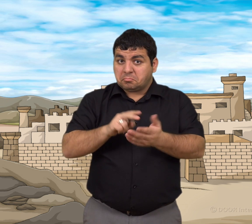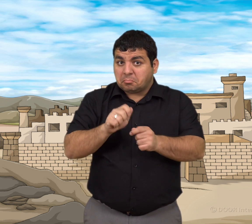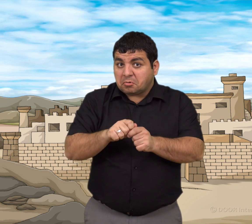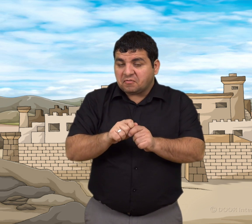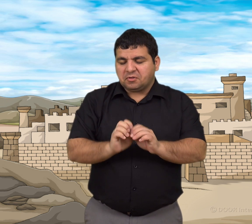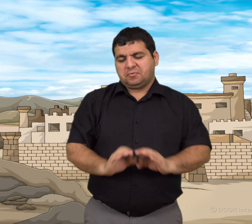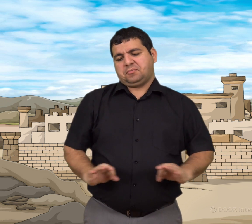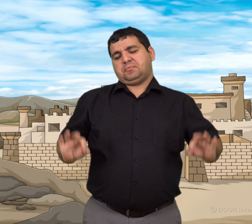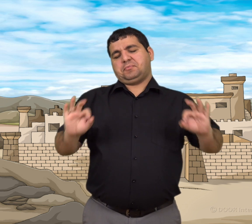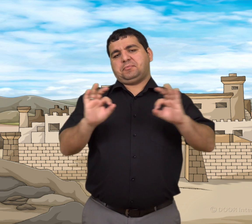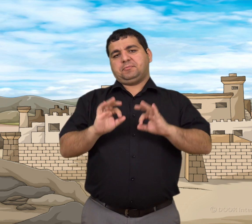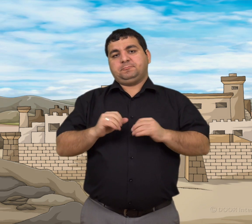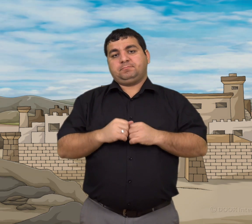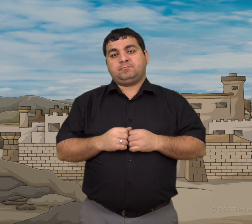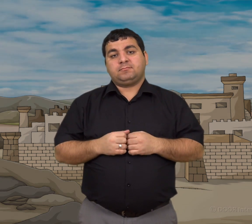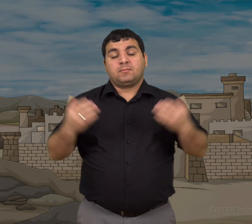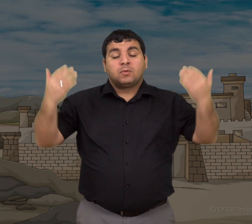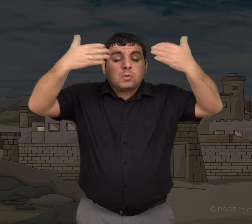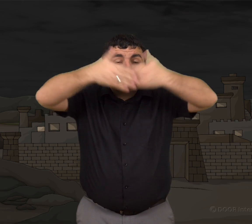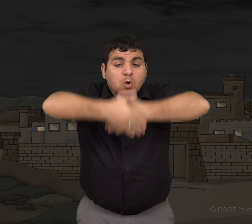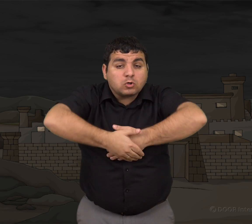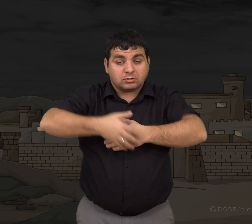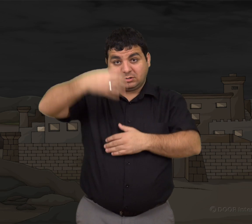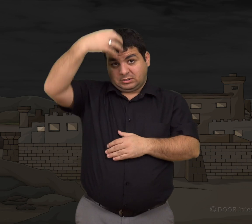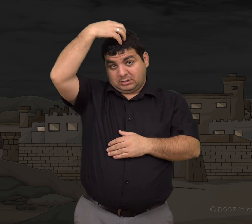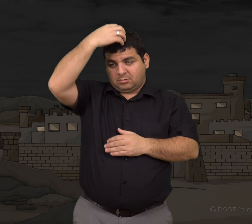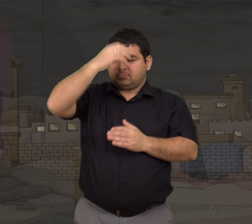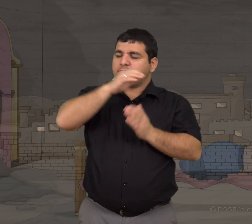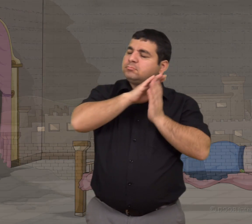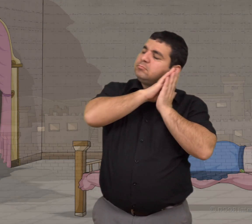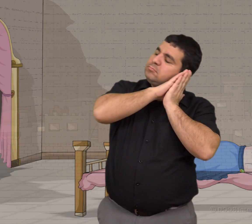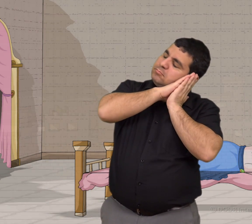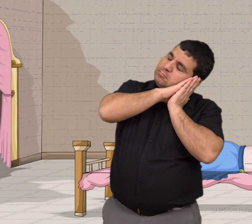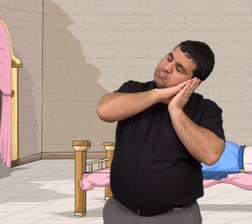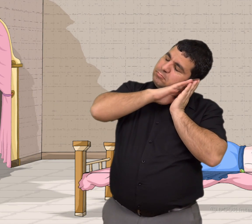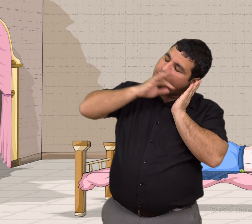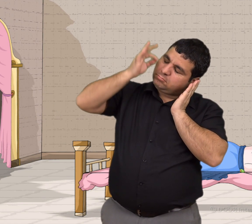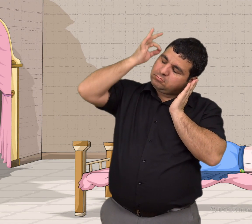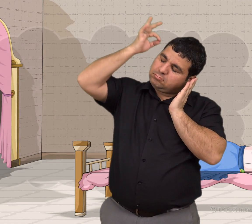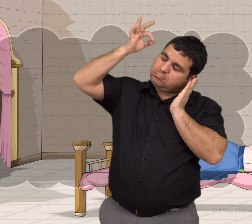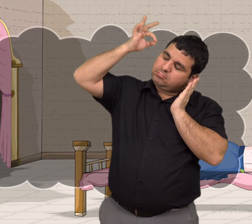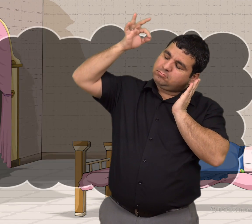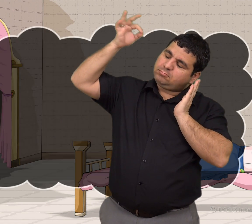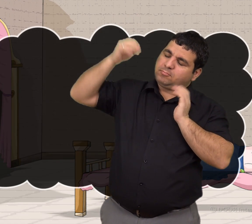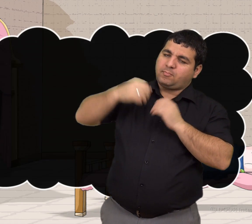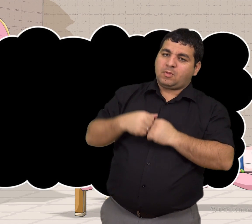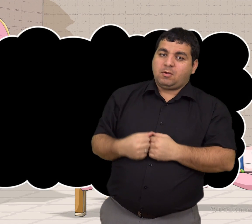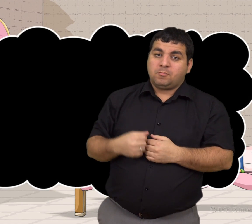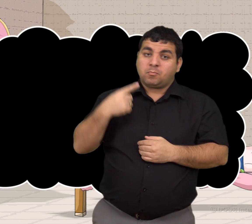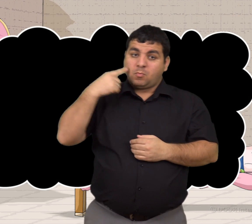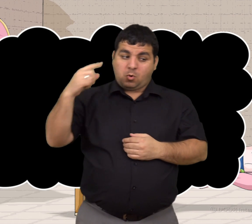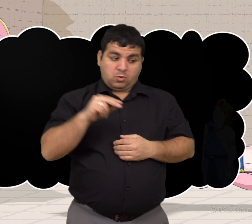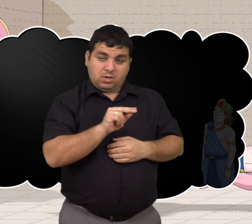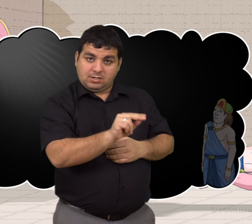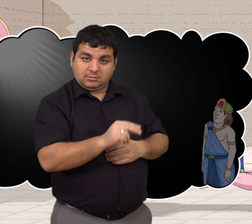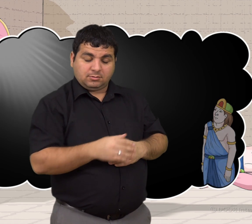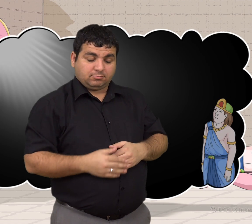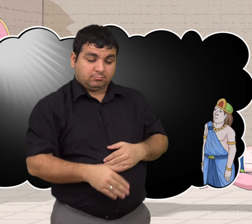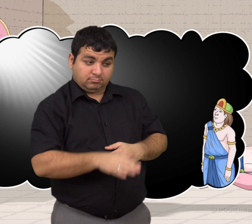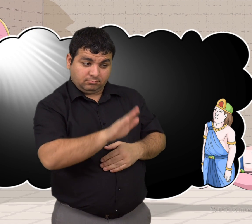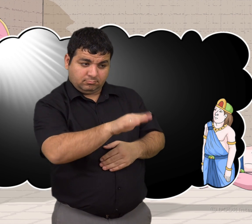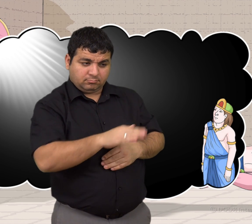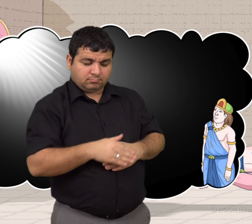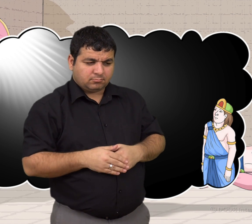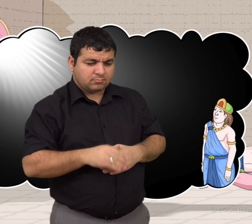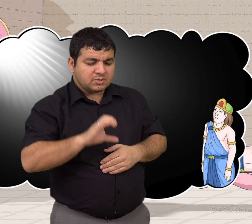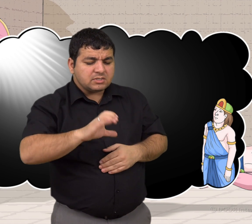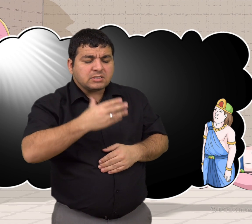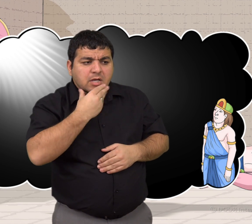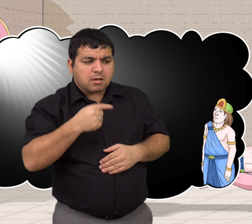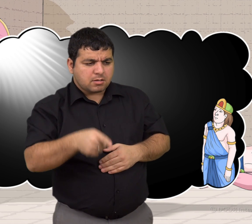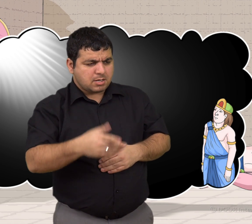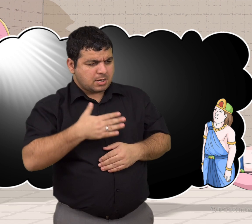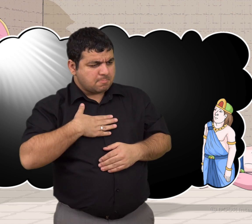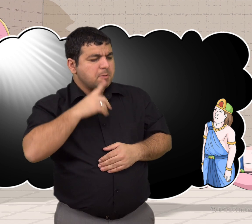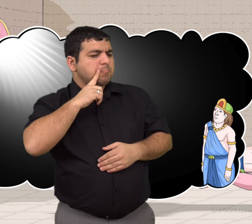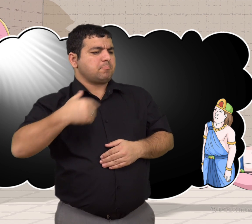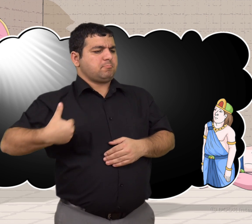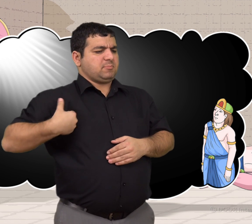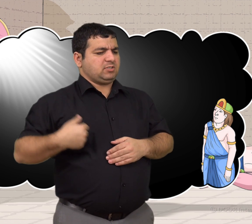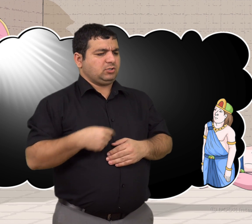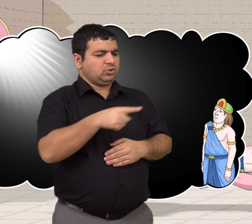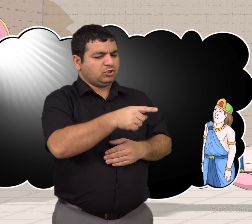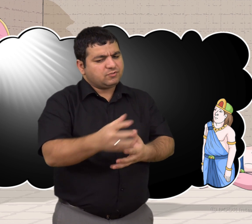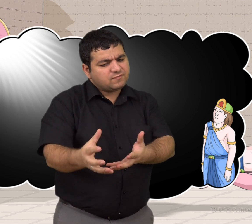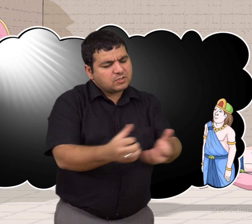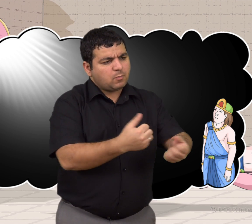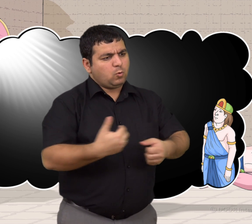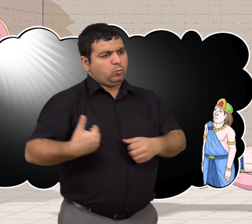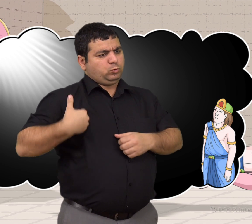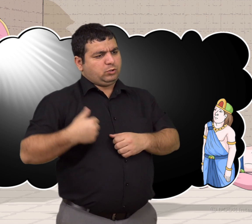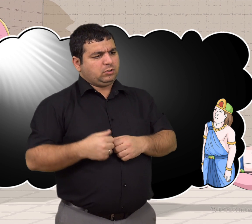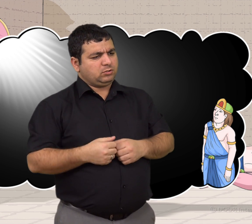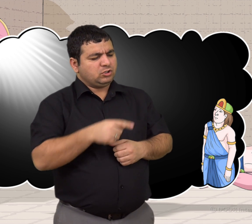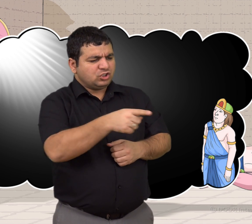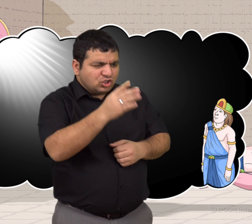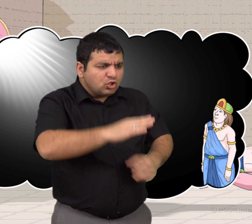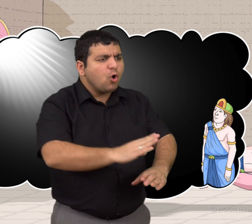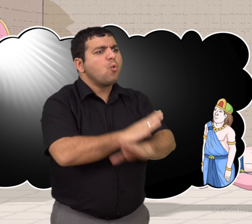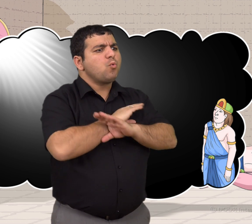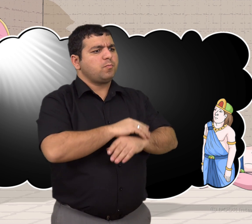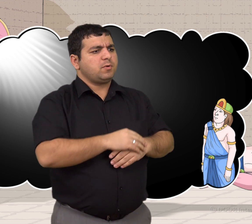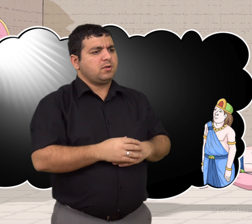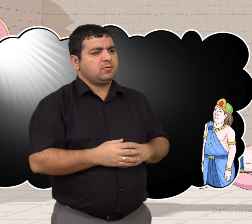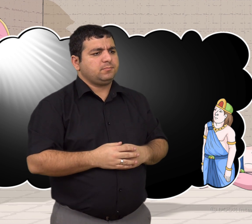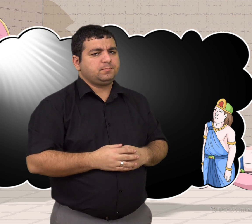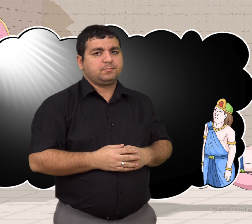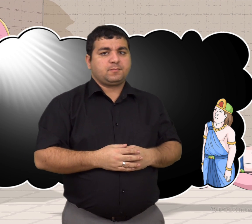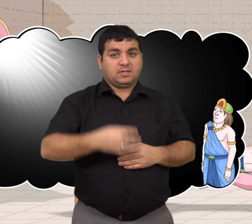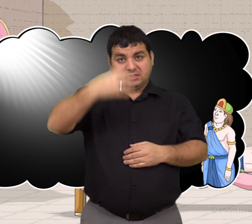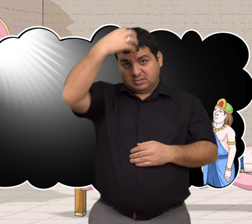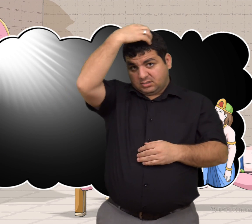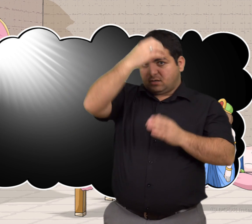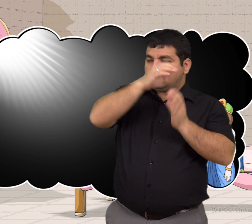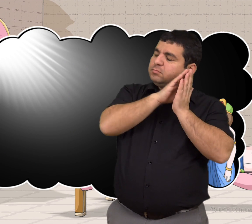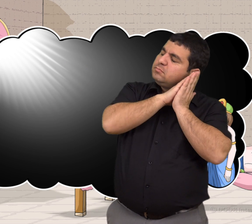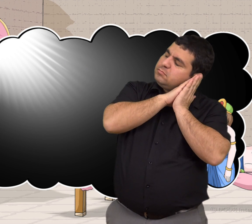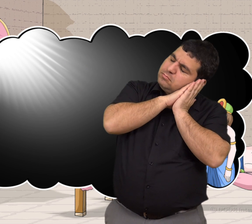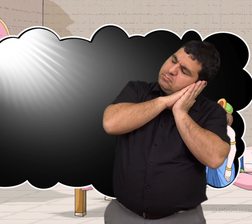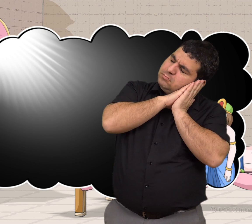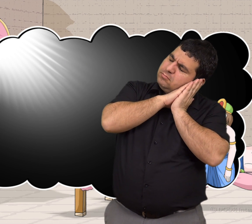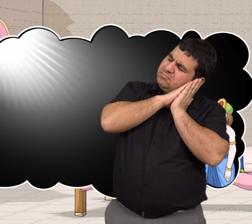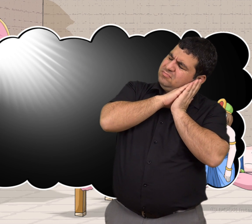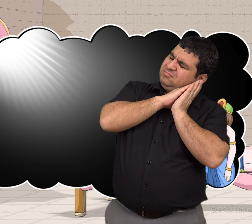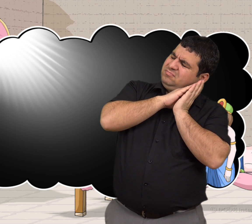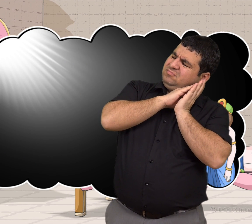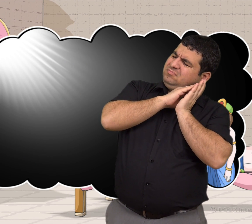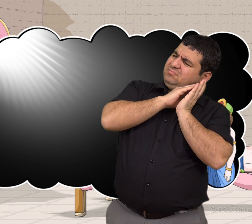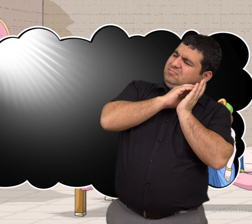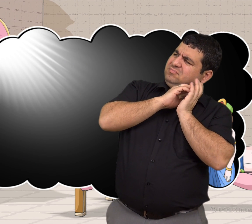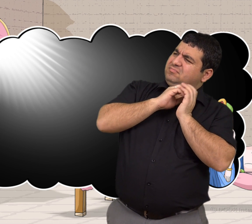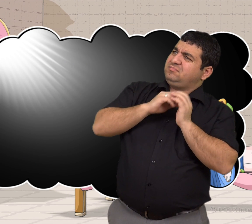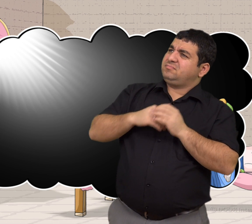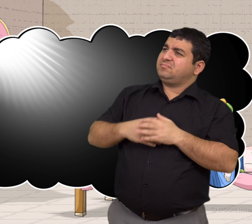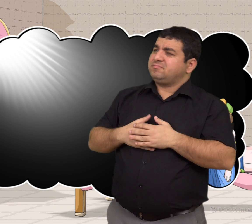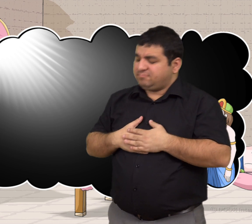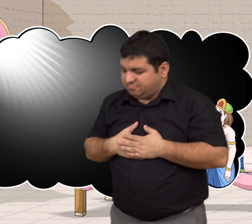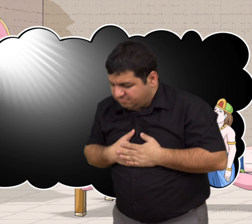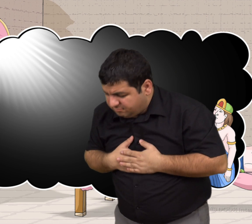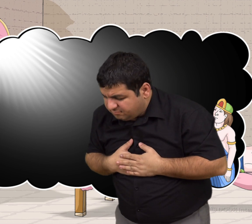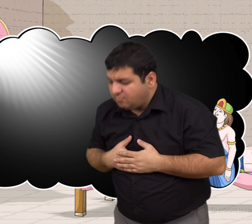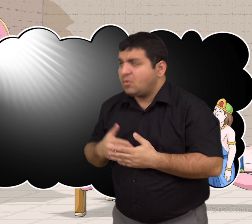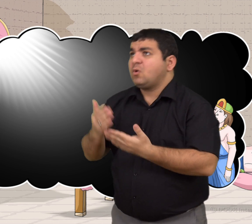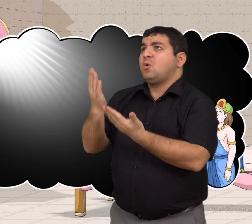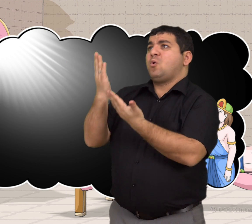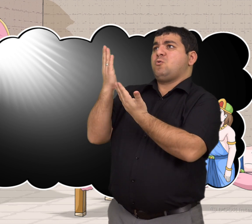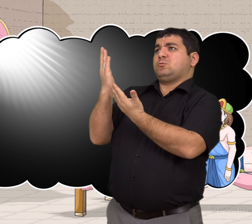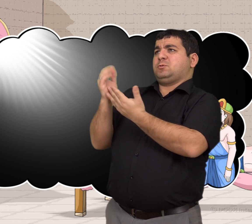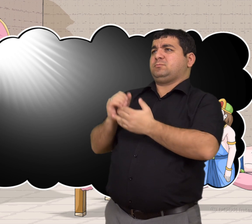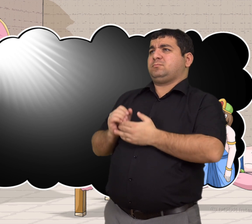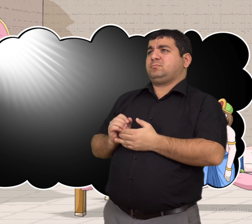One night, however, God came to Abimelech in a dream and told him, “You are as good as dead because of the woman you have taken, for she is a married woman.”